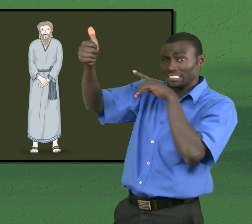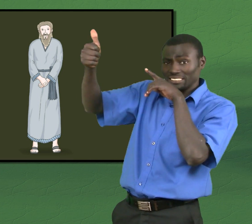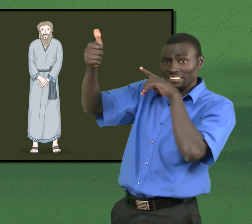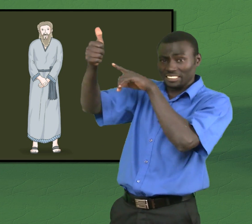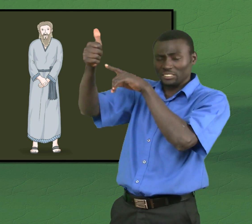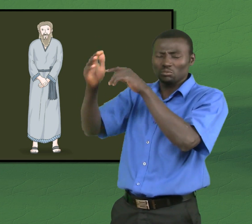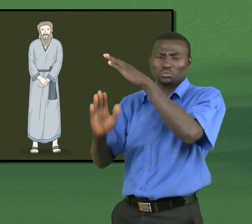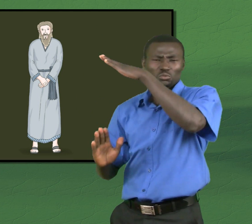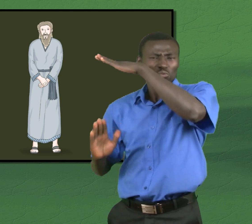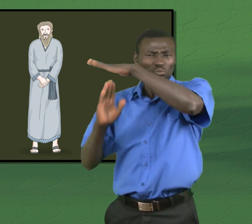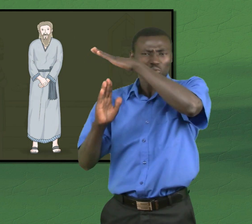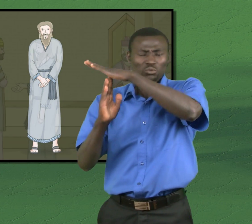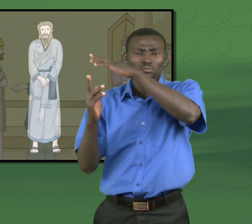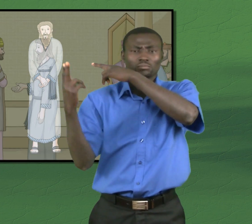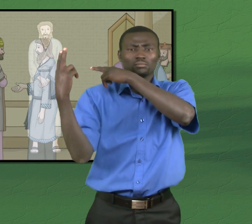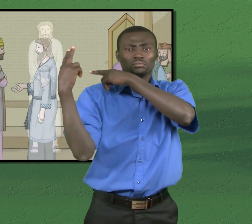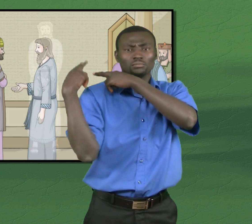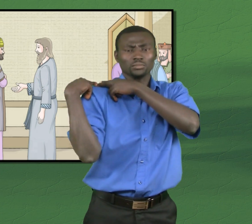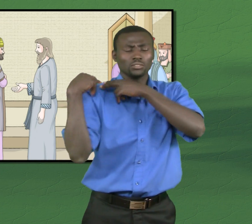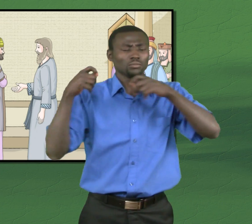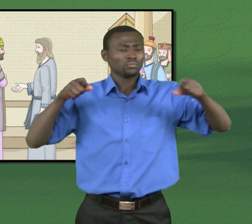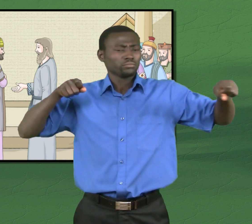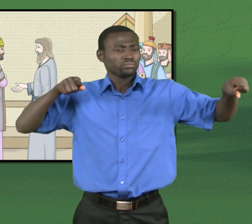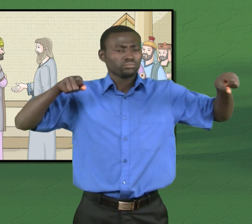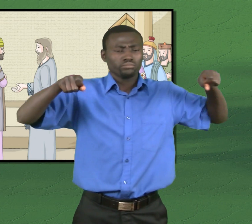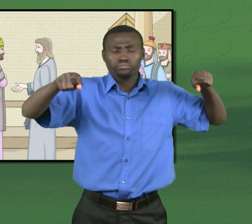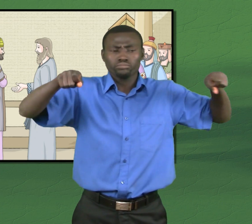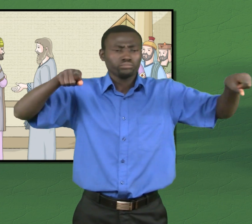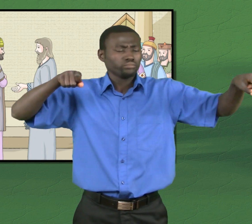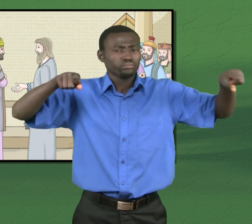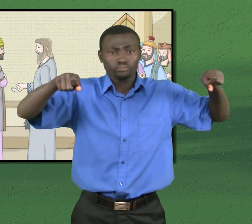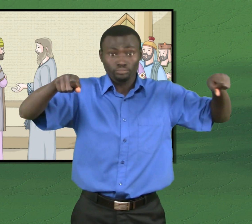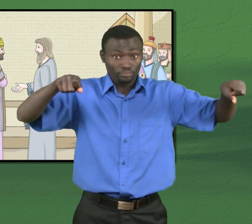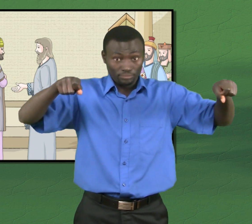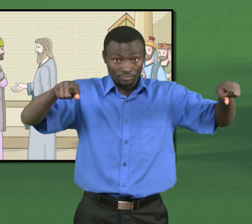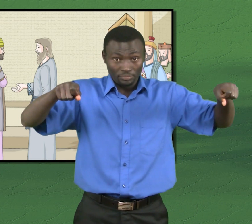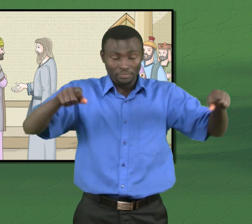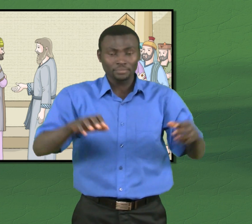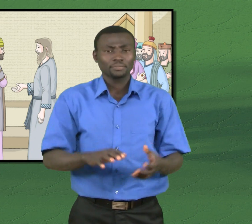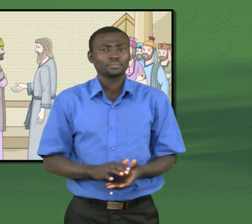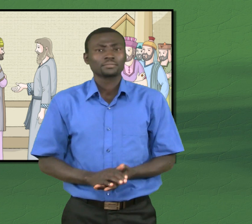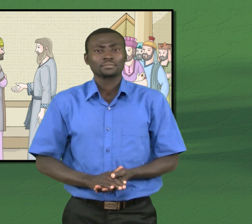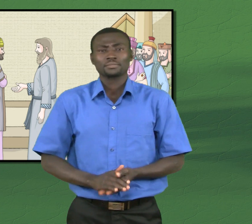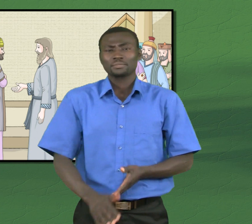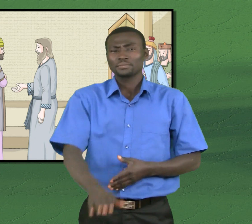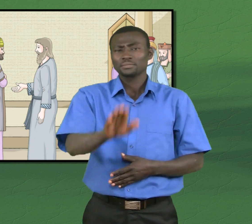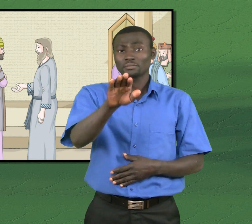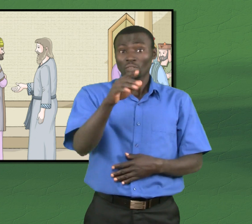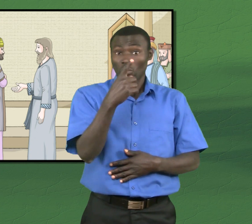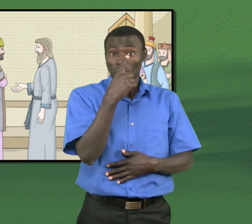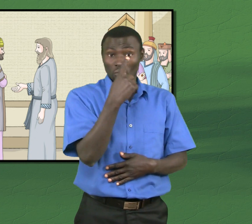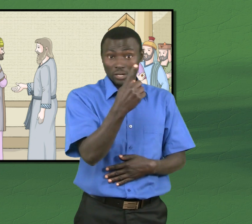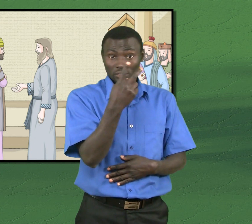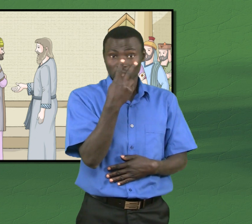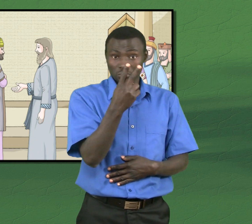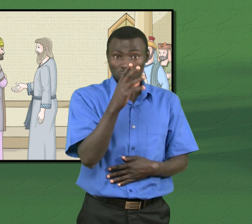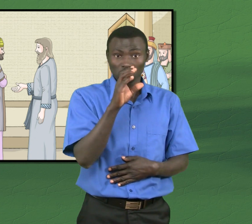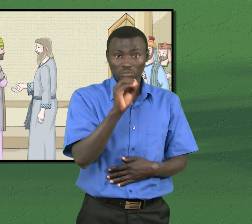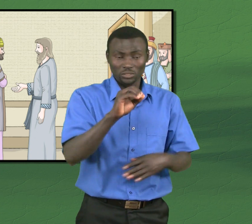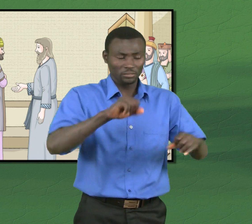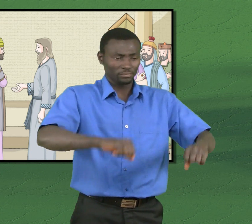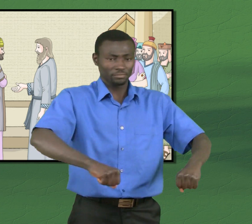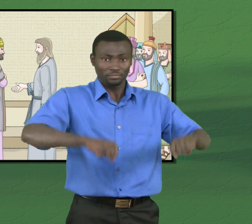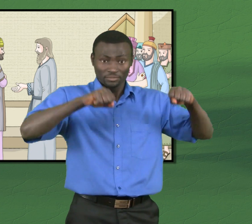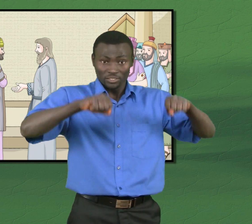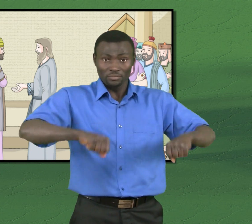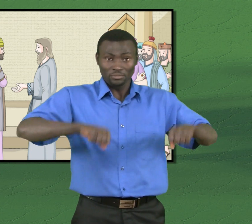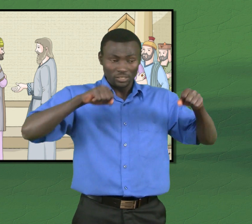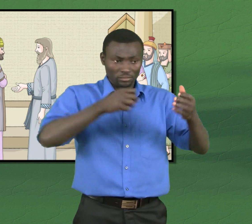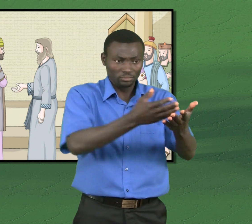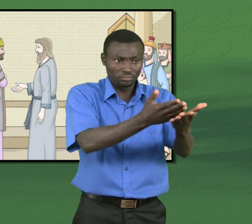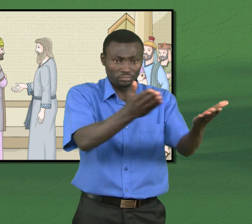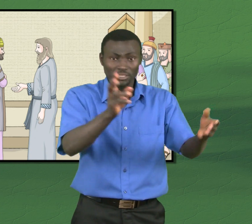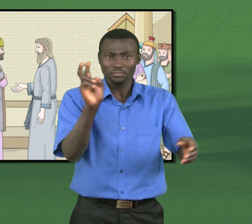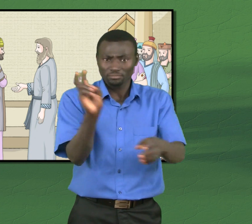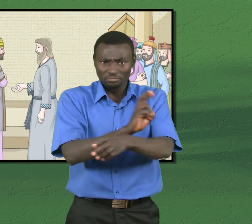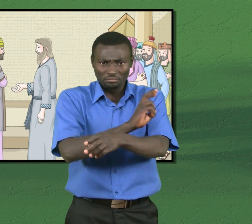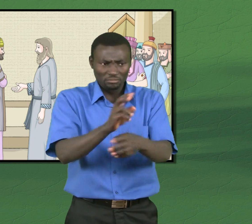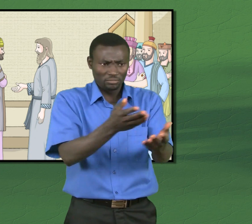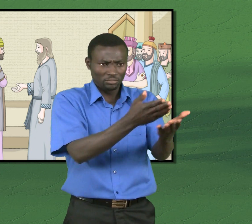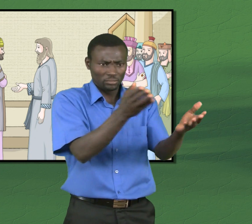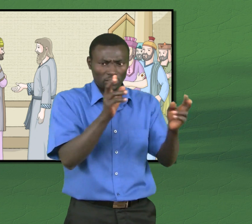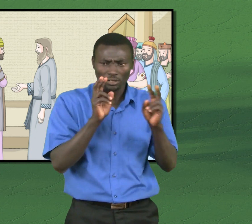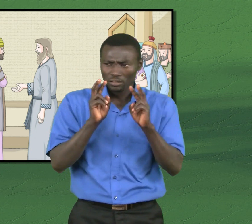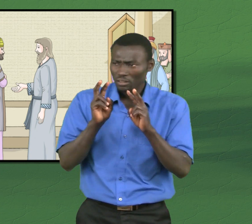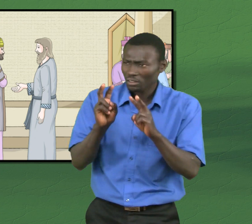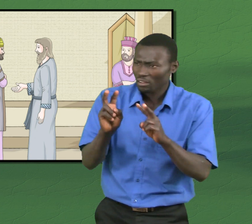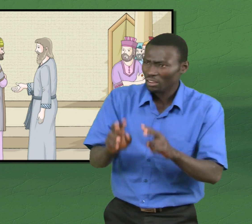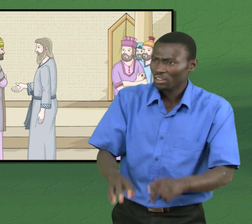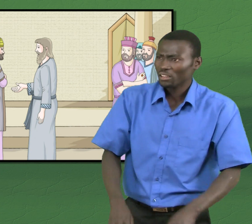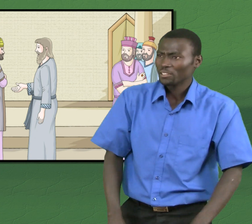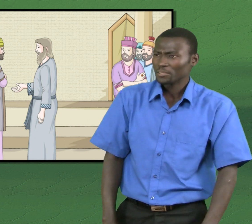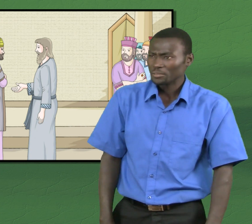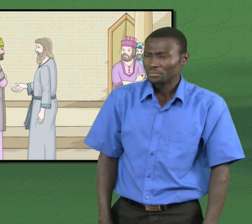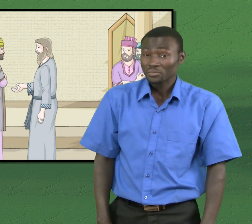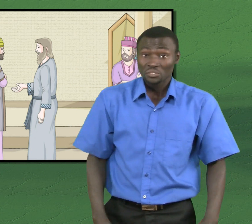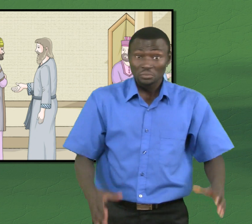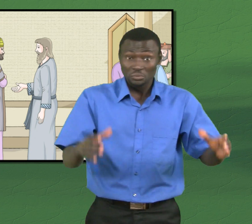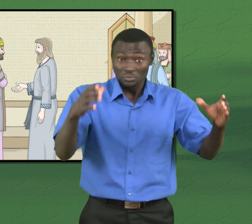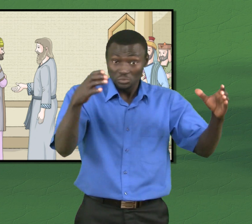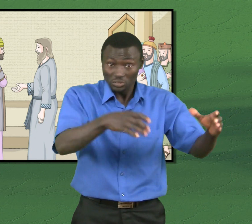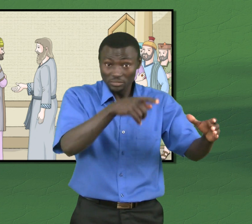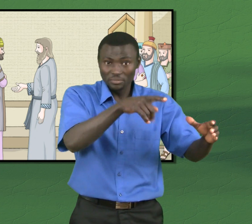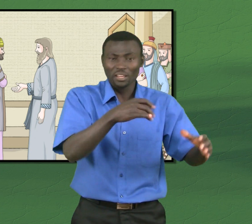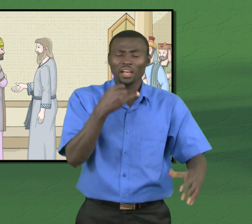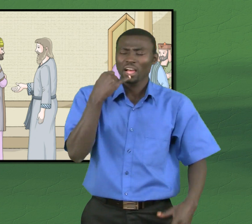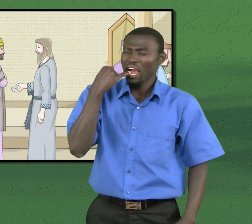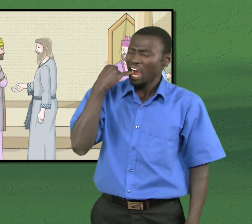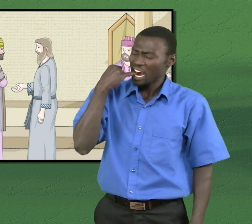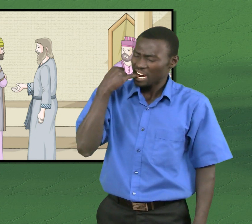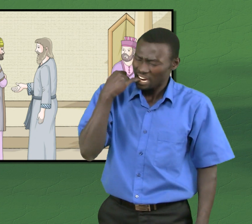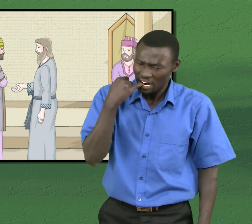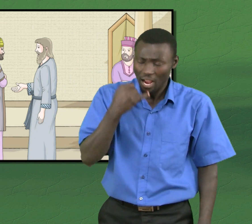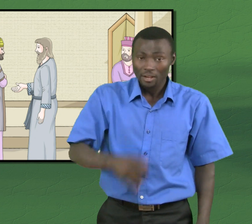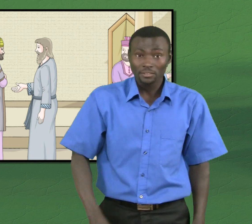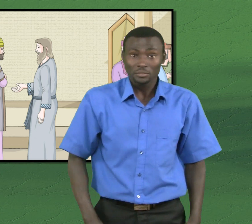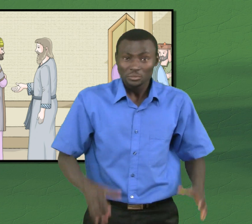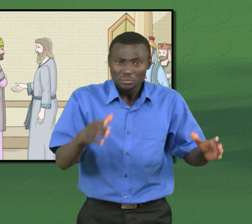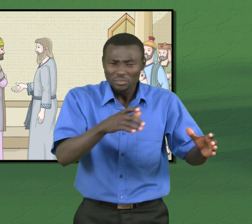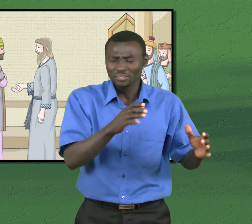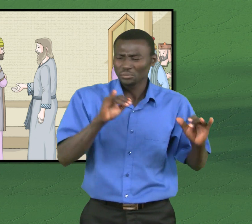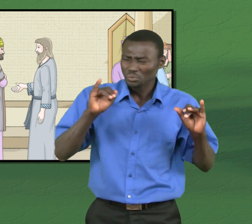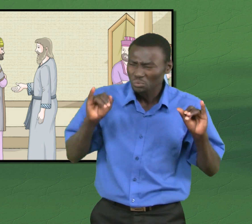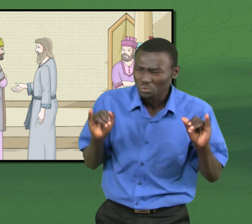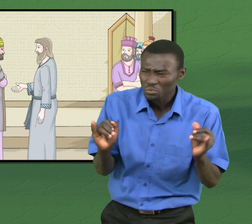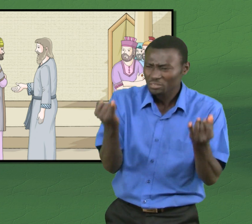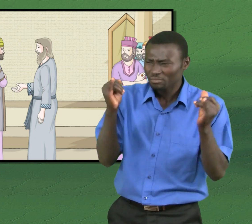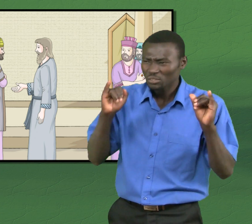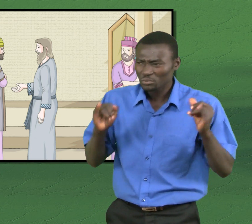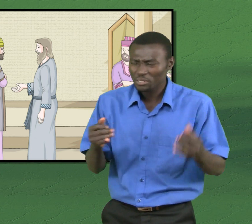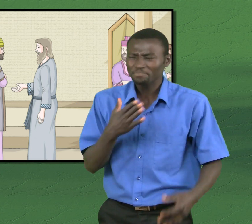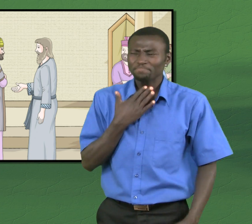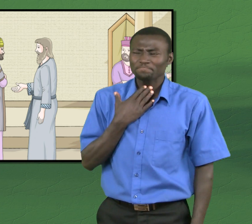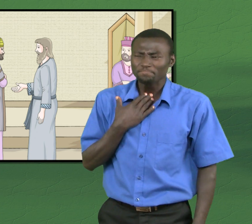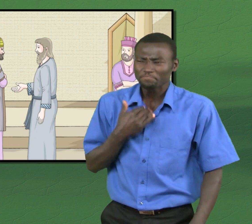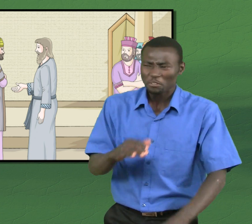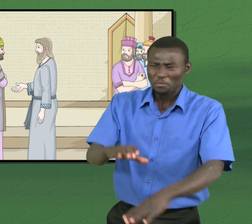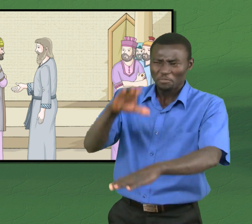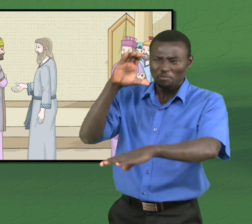So the king planned to set him over the whole kingdom.